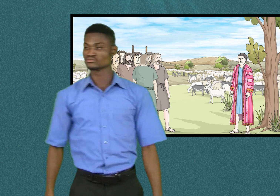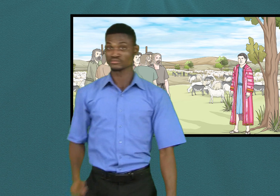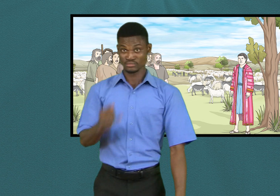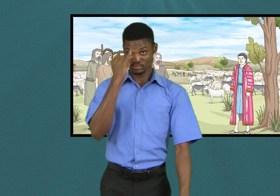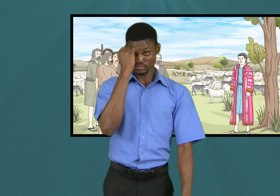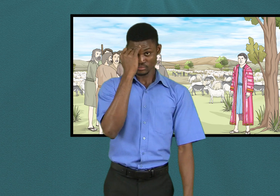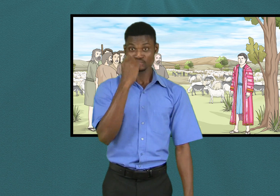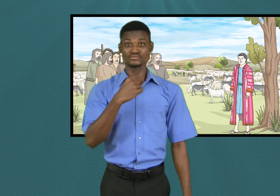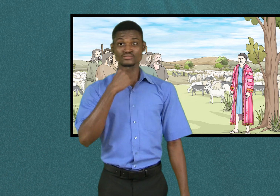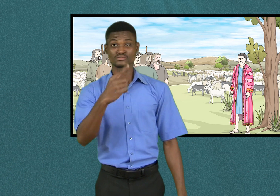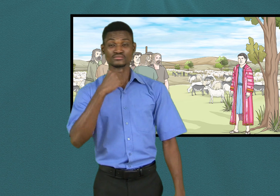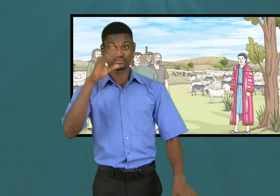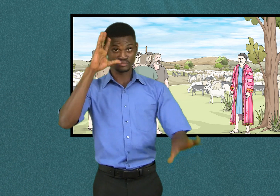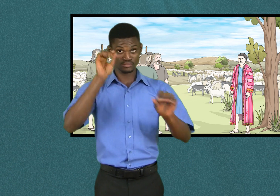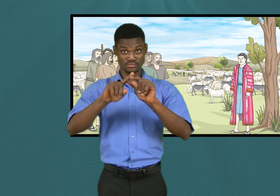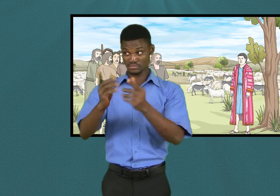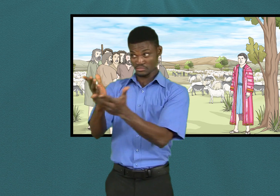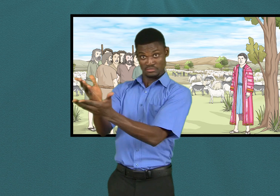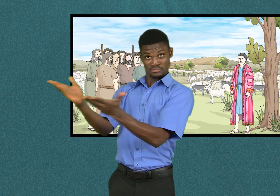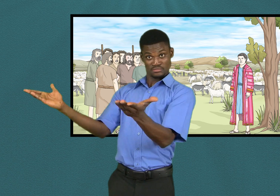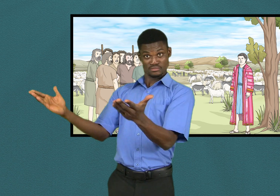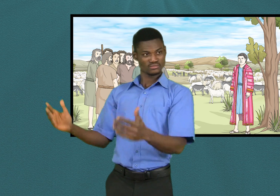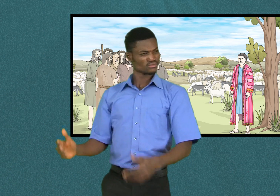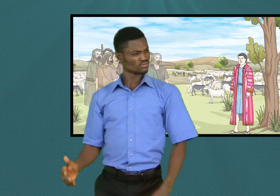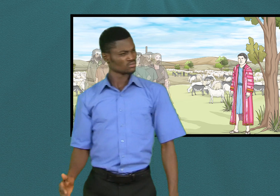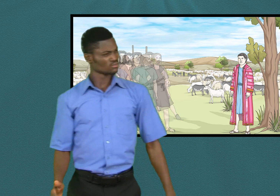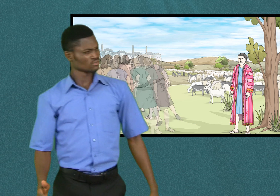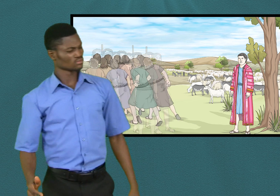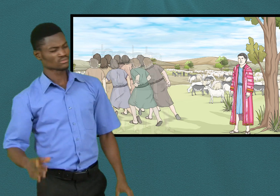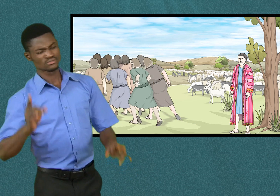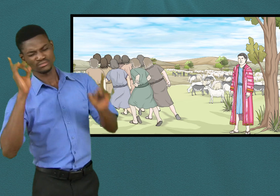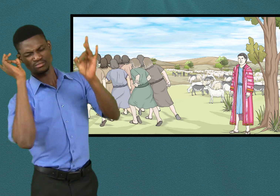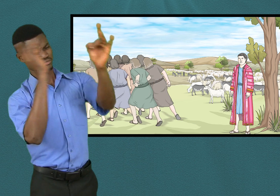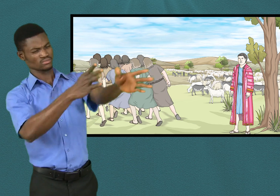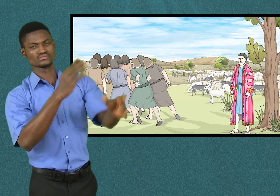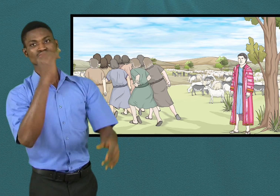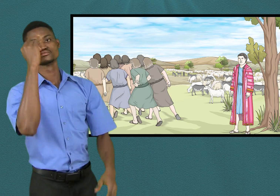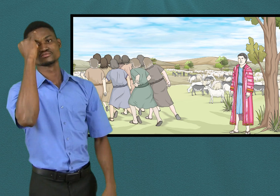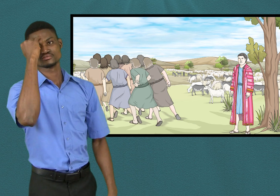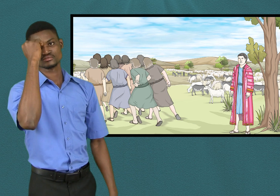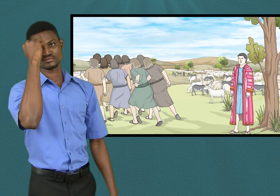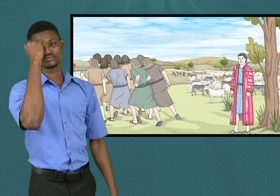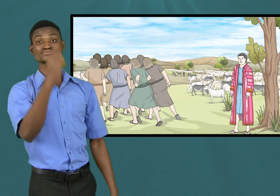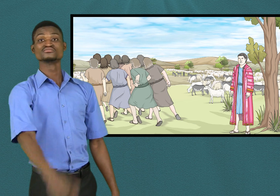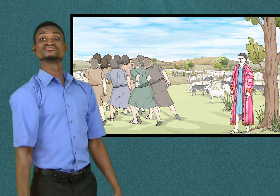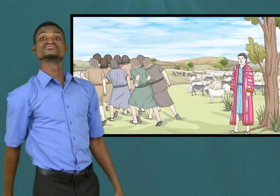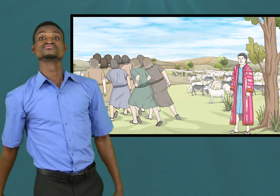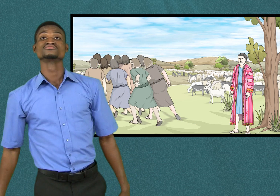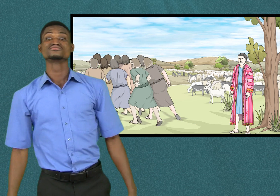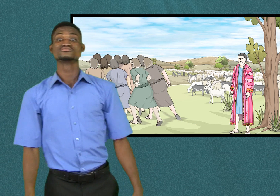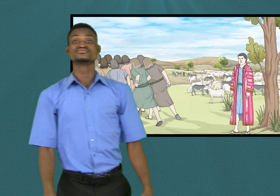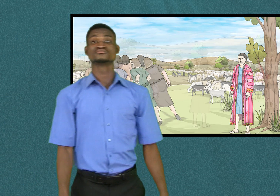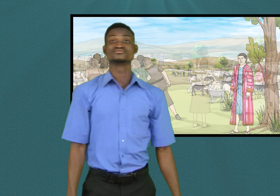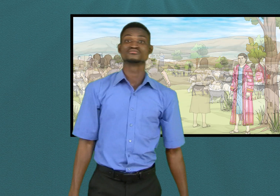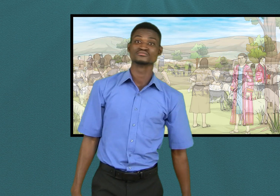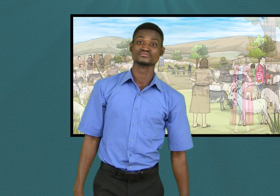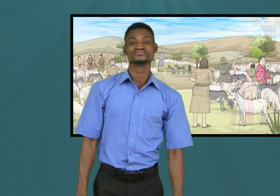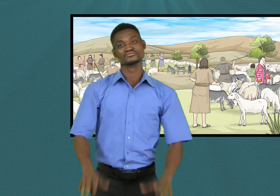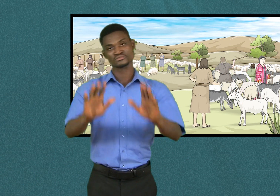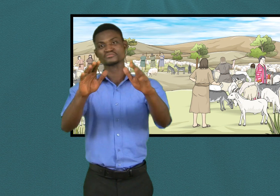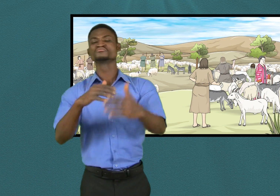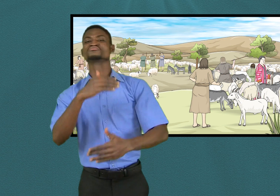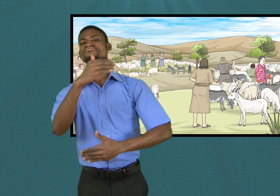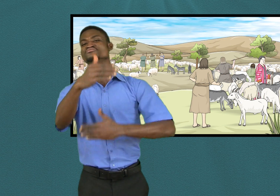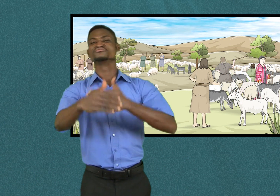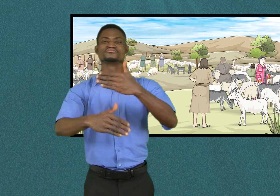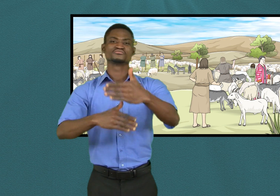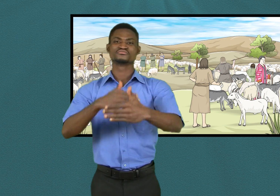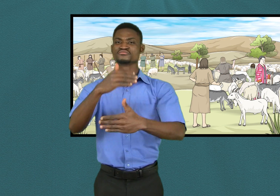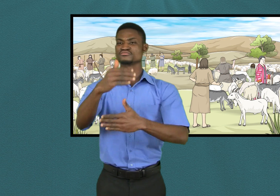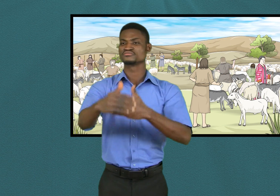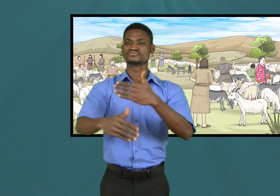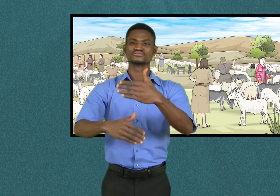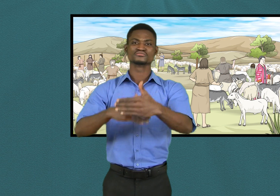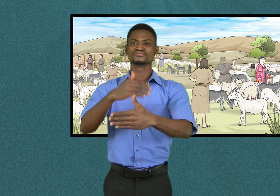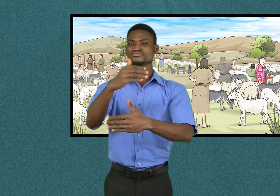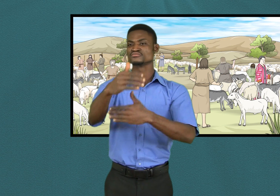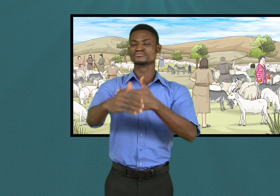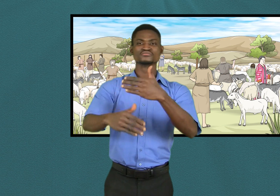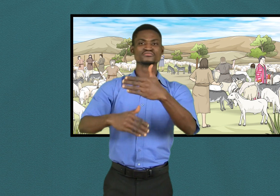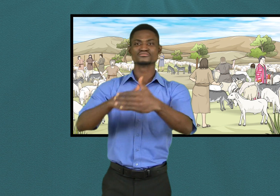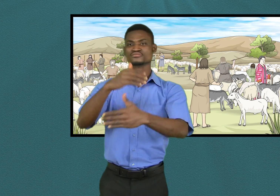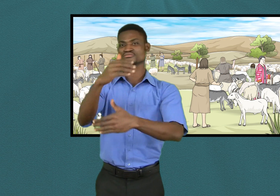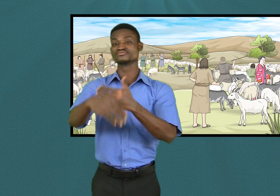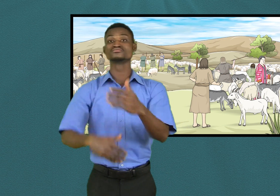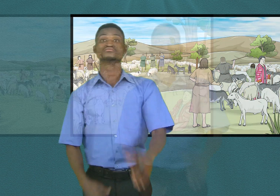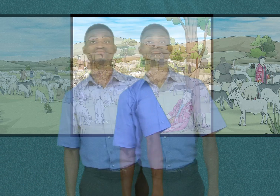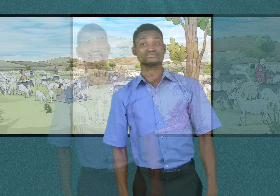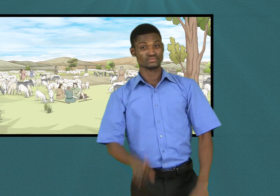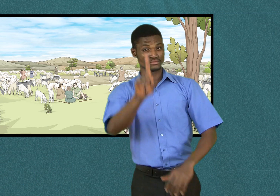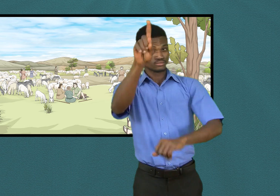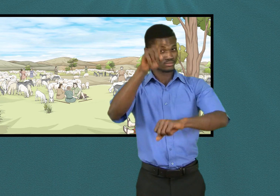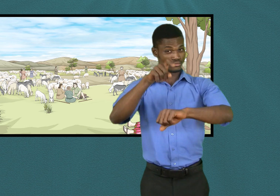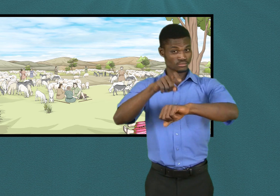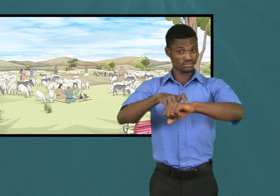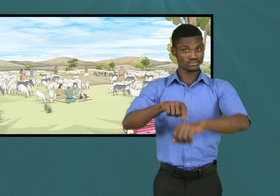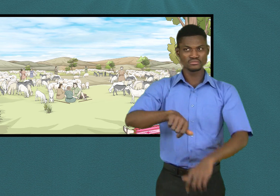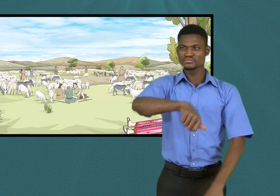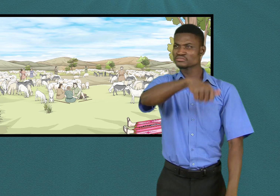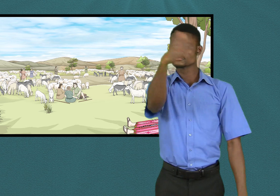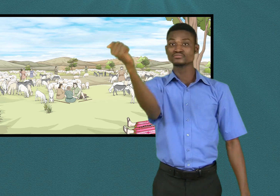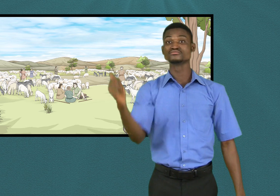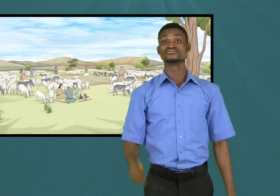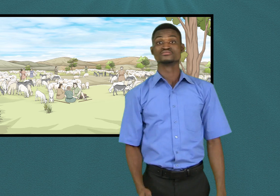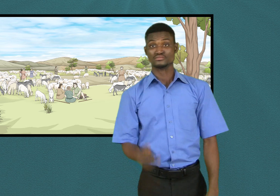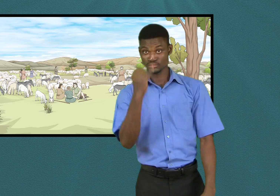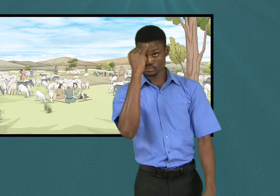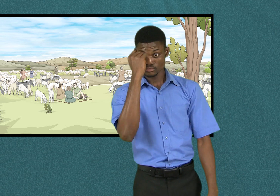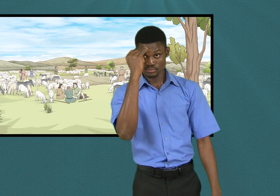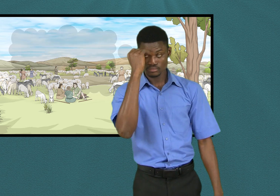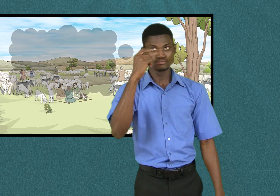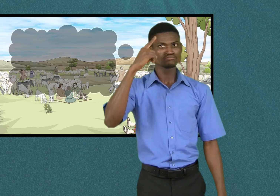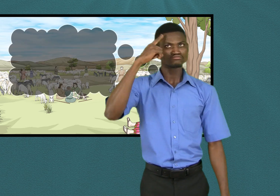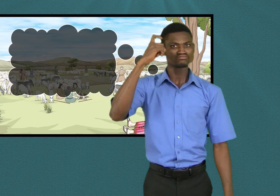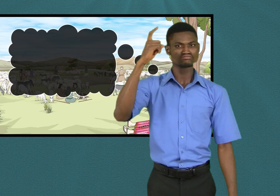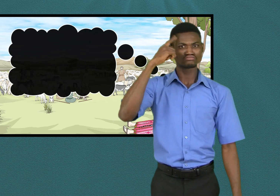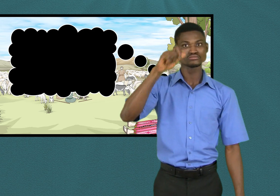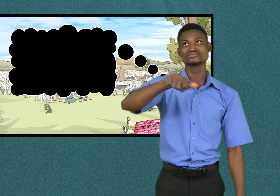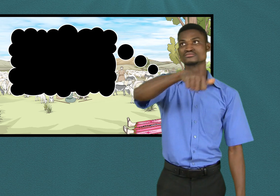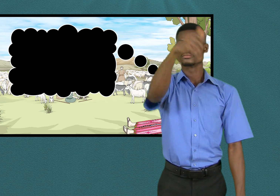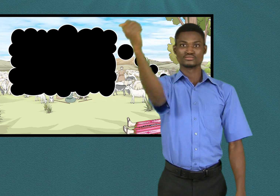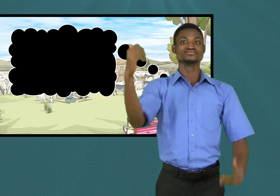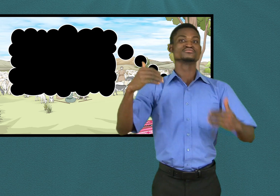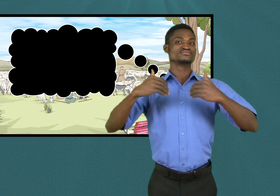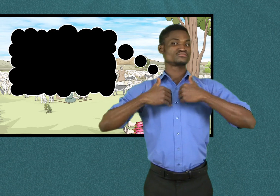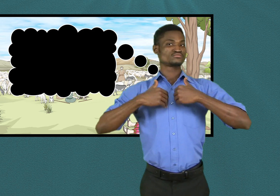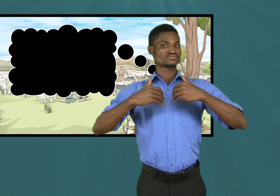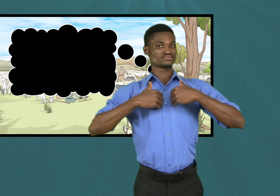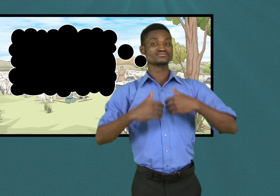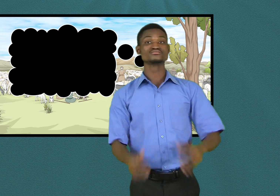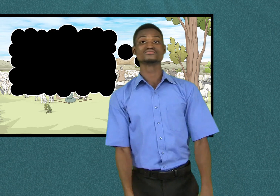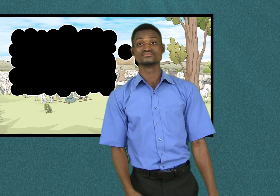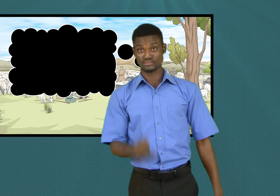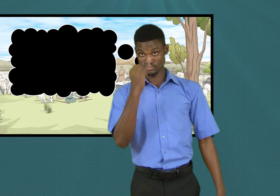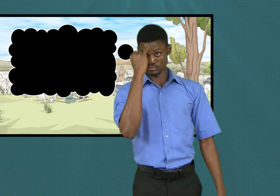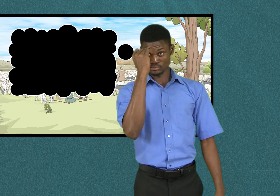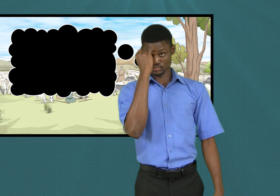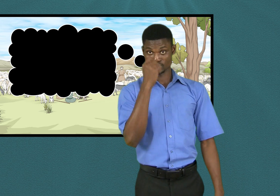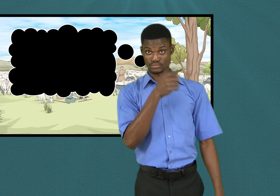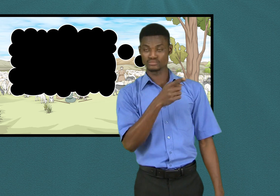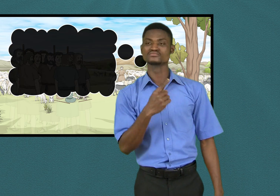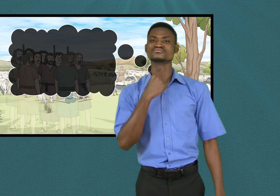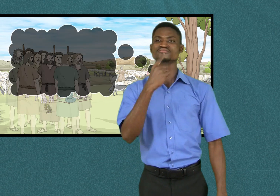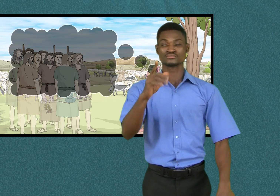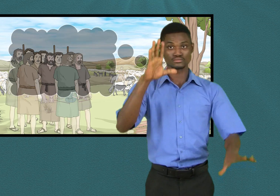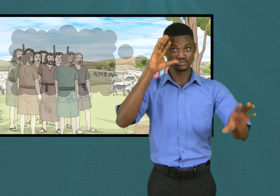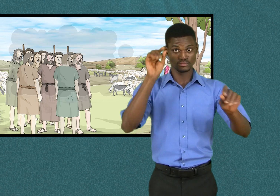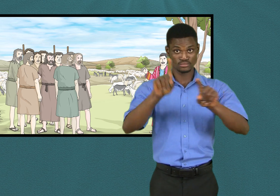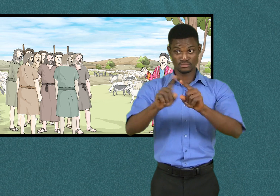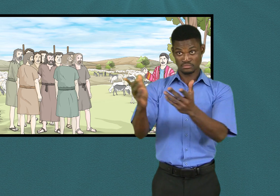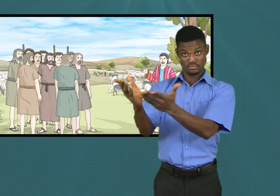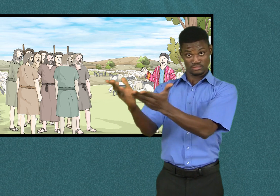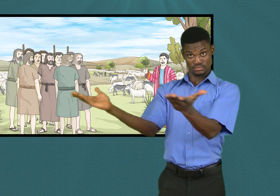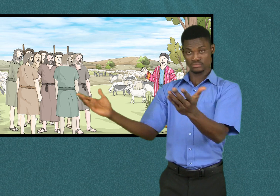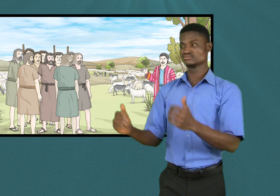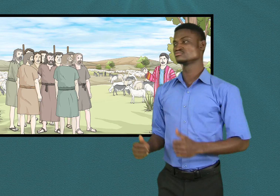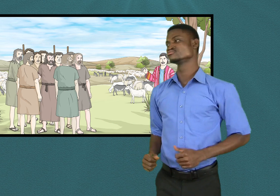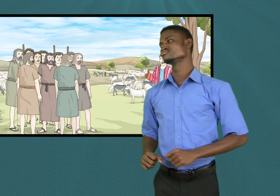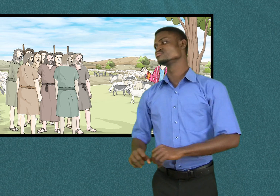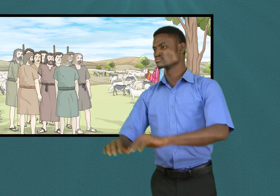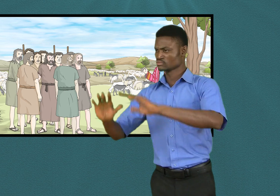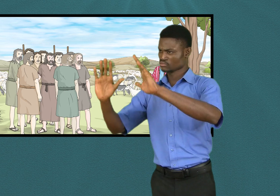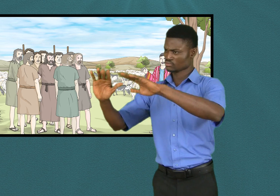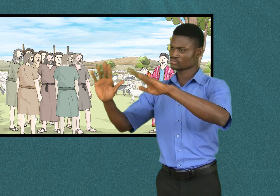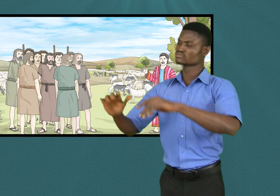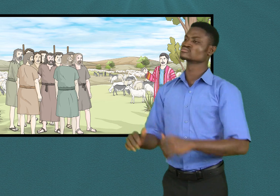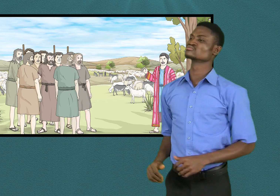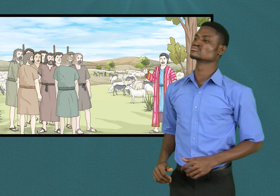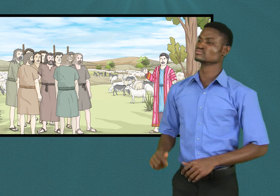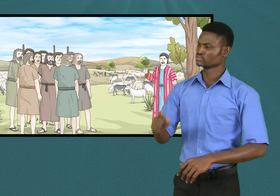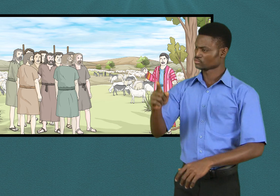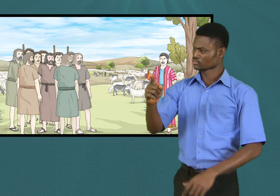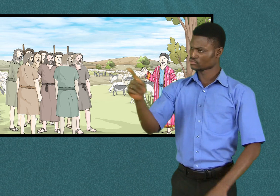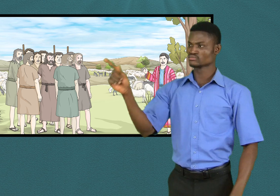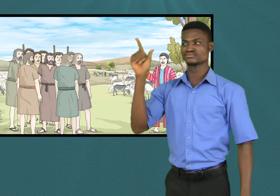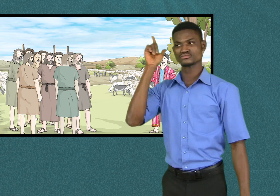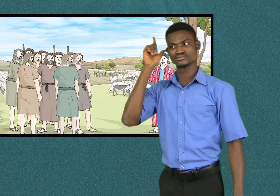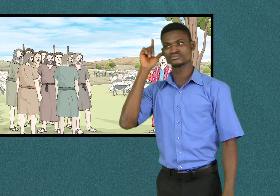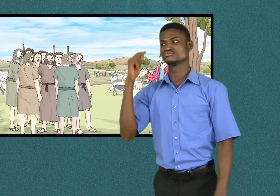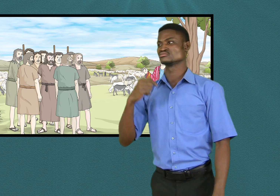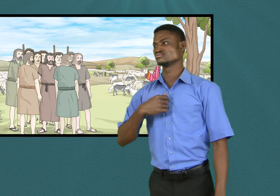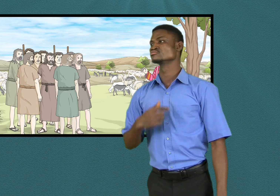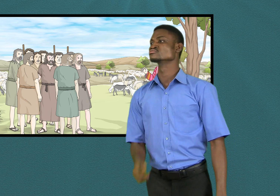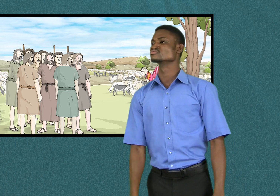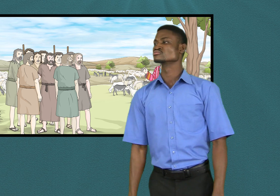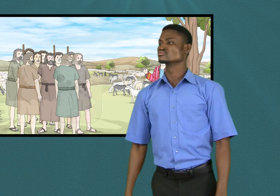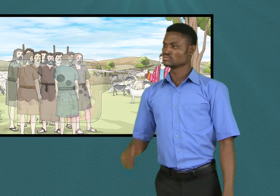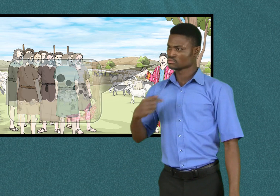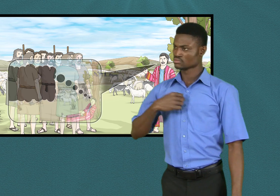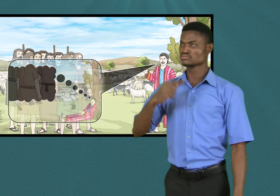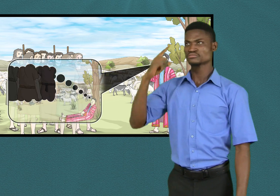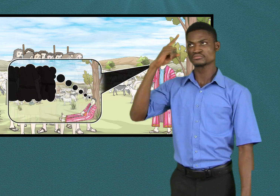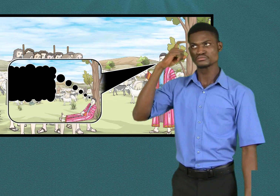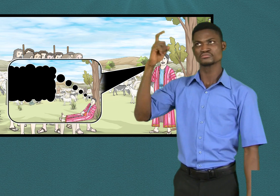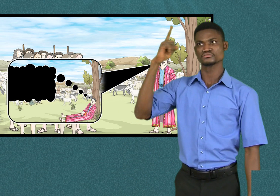So they hated him even more because of his dream and his statements. Then Joseph had another dream and told it to his brothers.